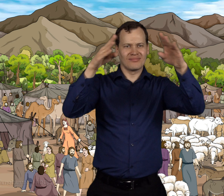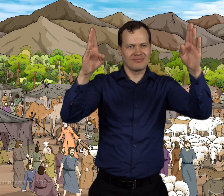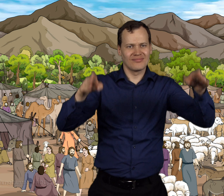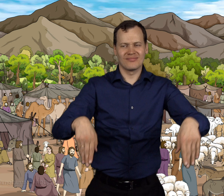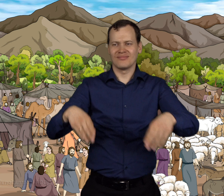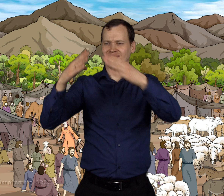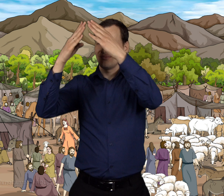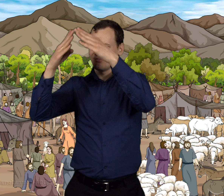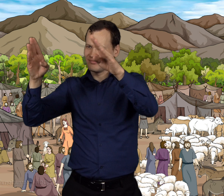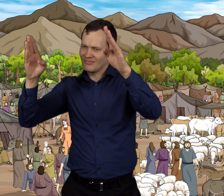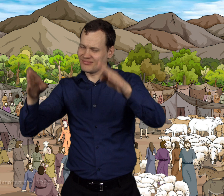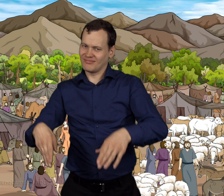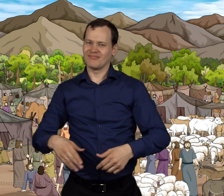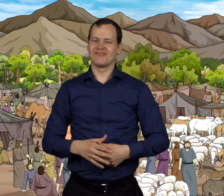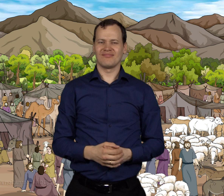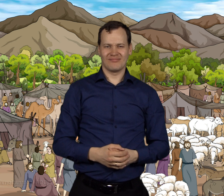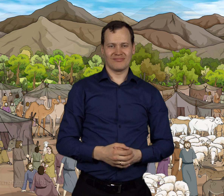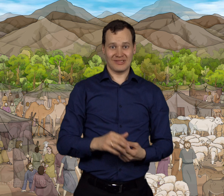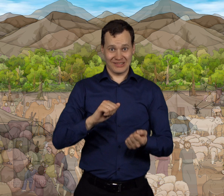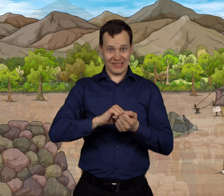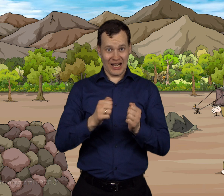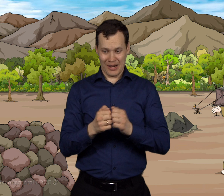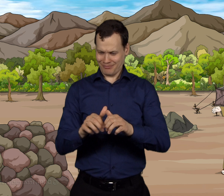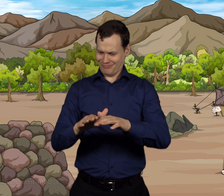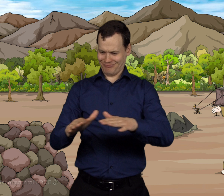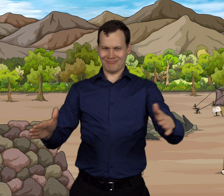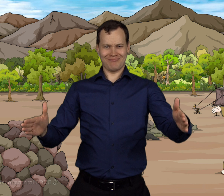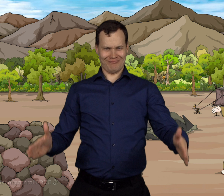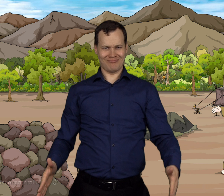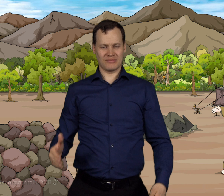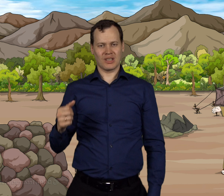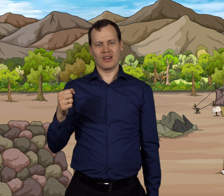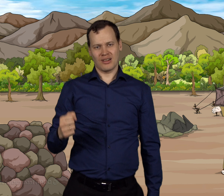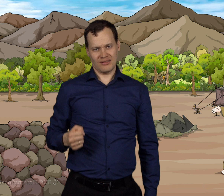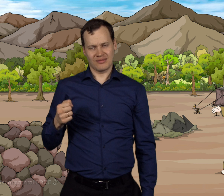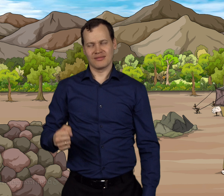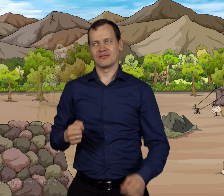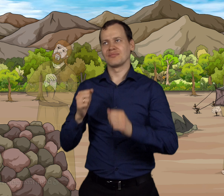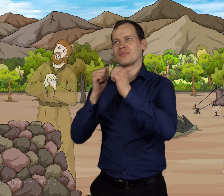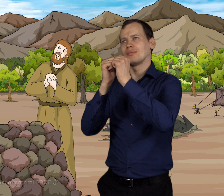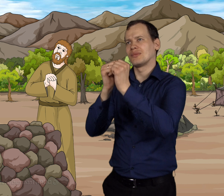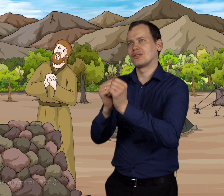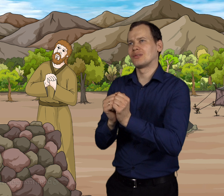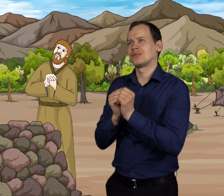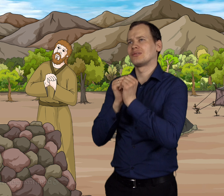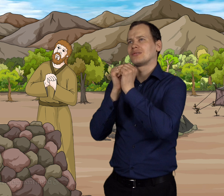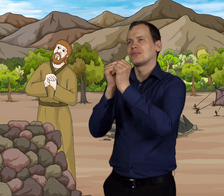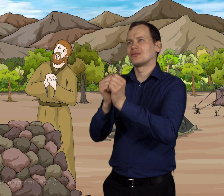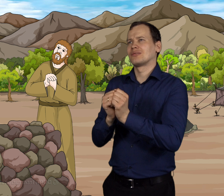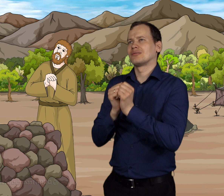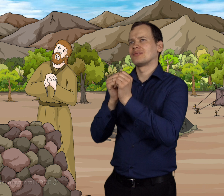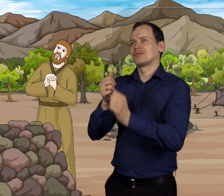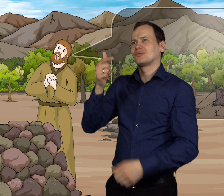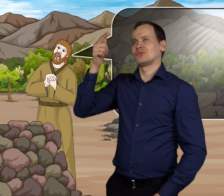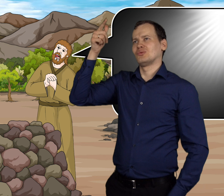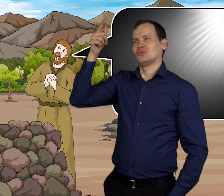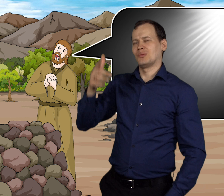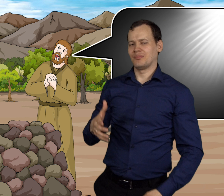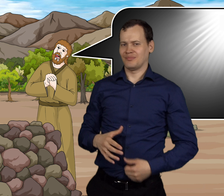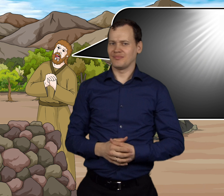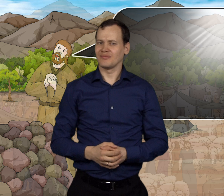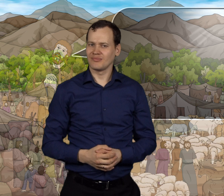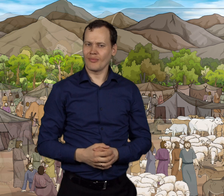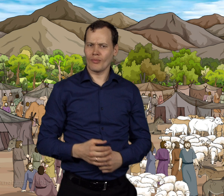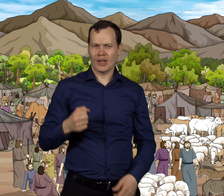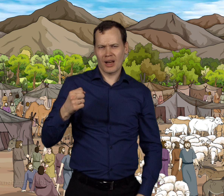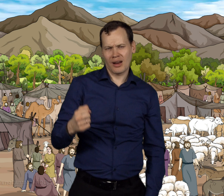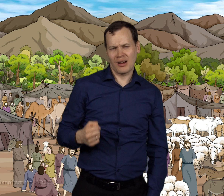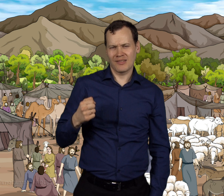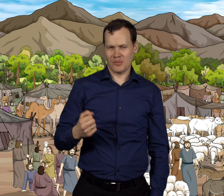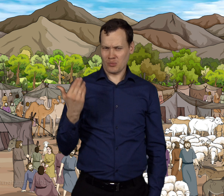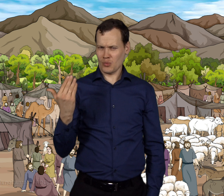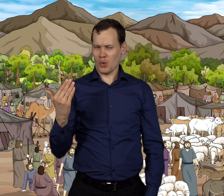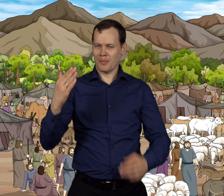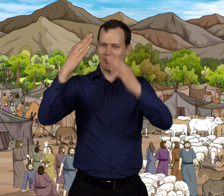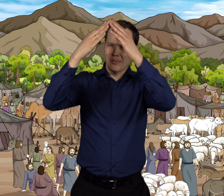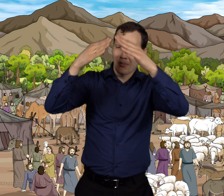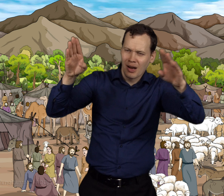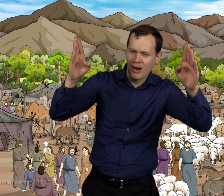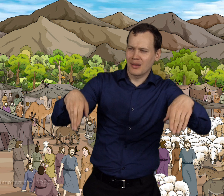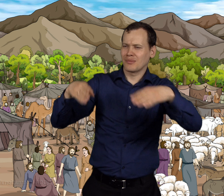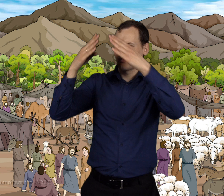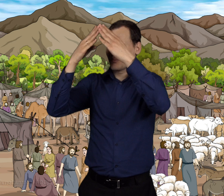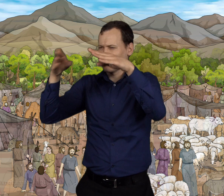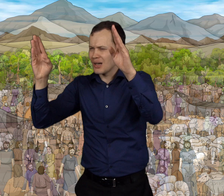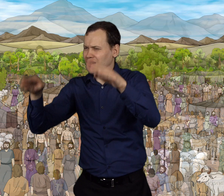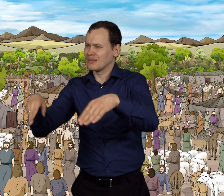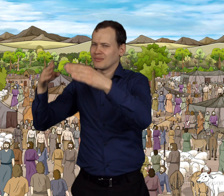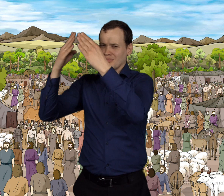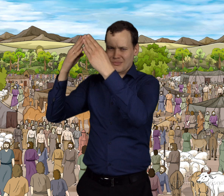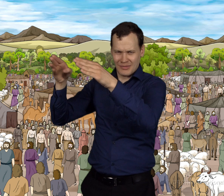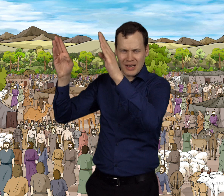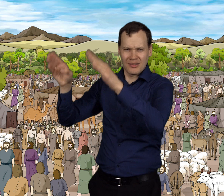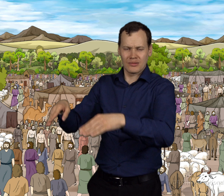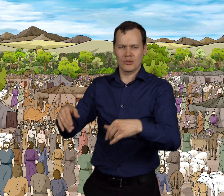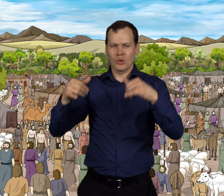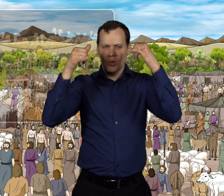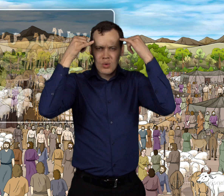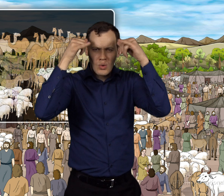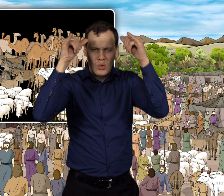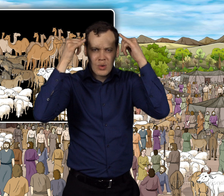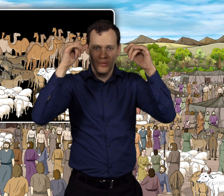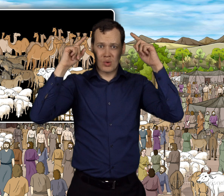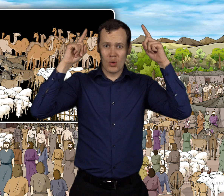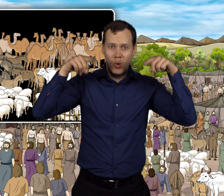And there Abram called on the name of the LORD.